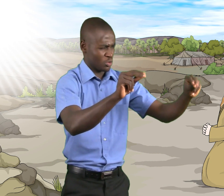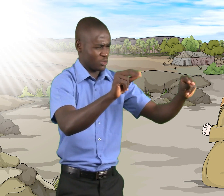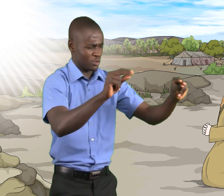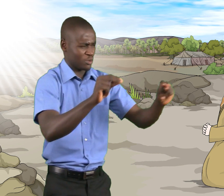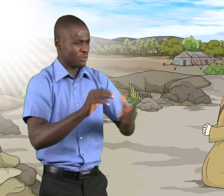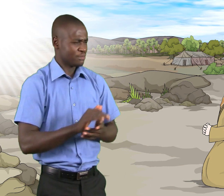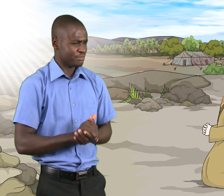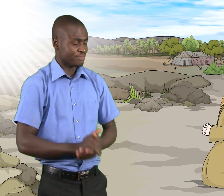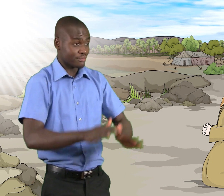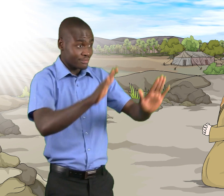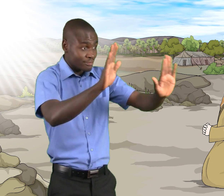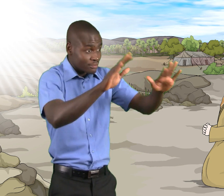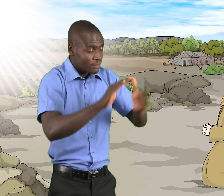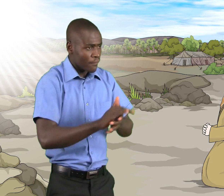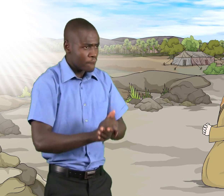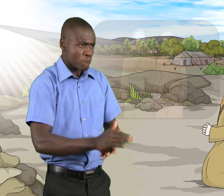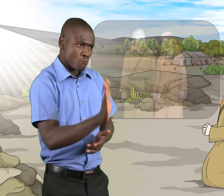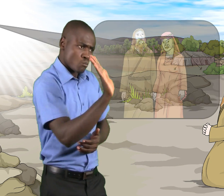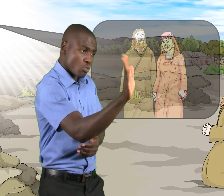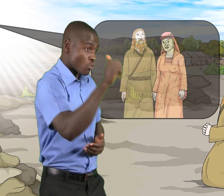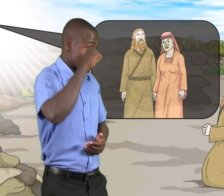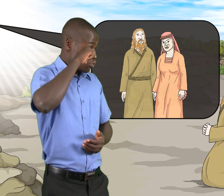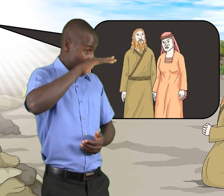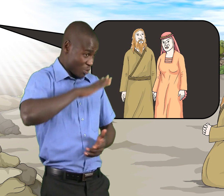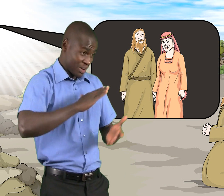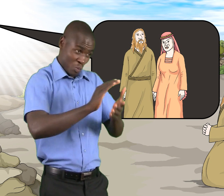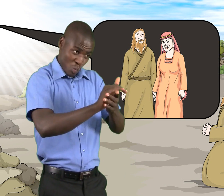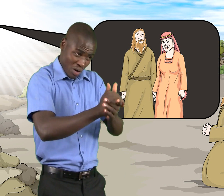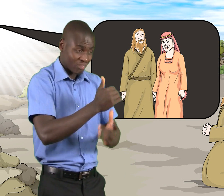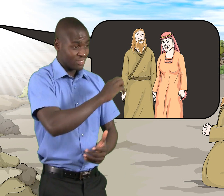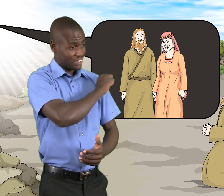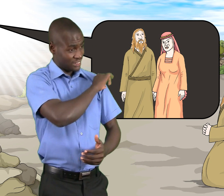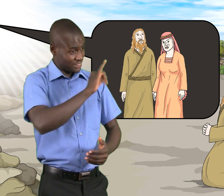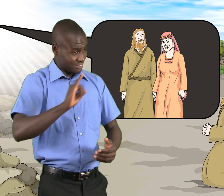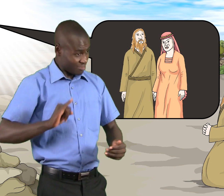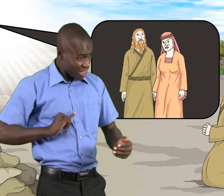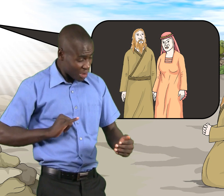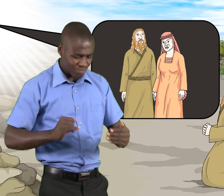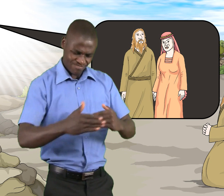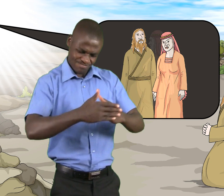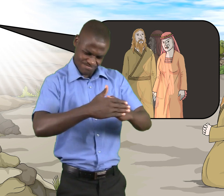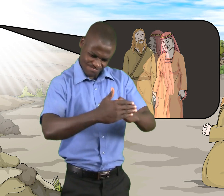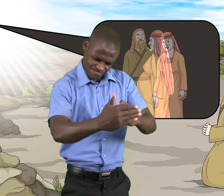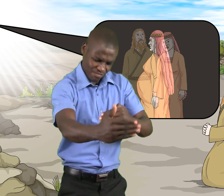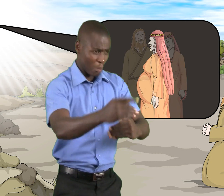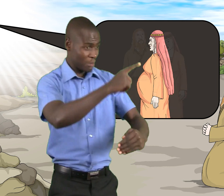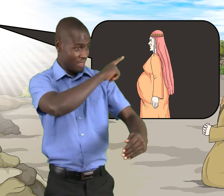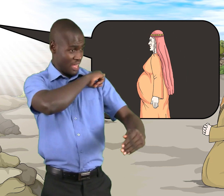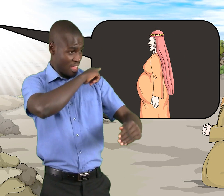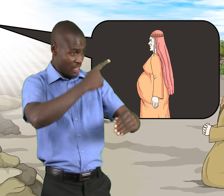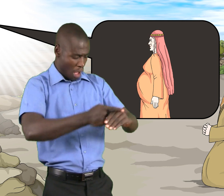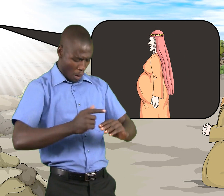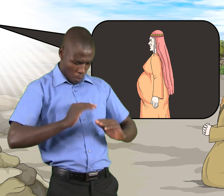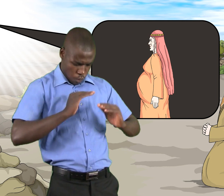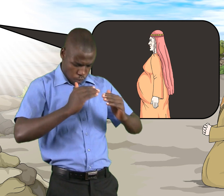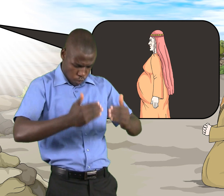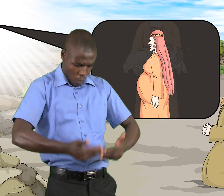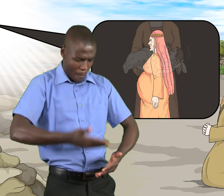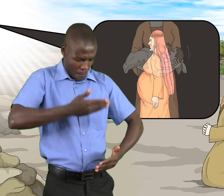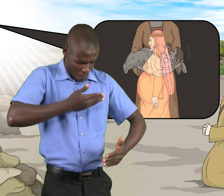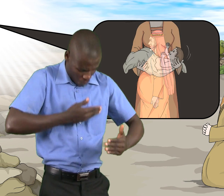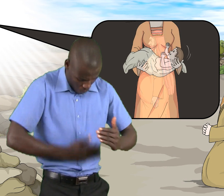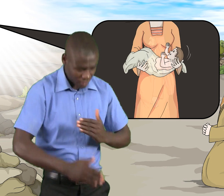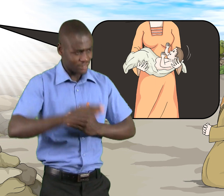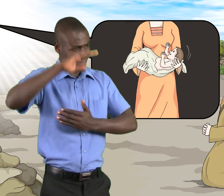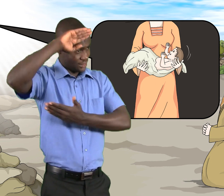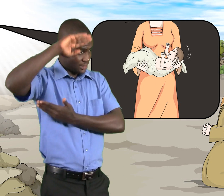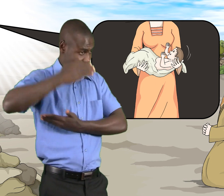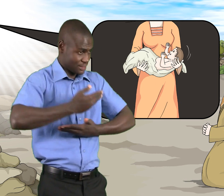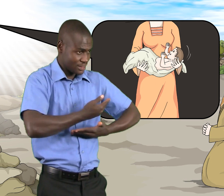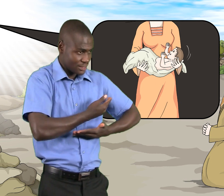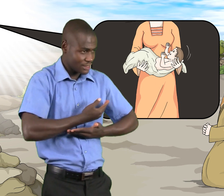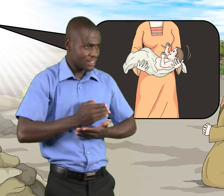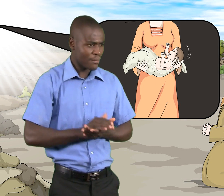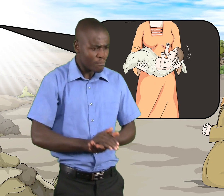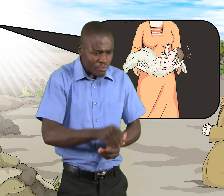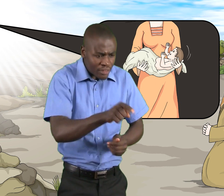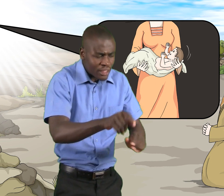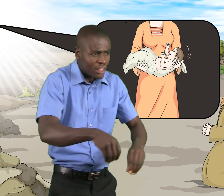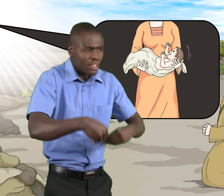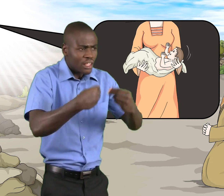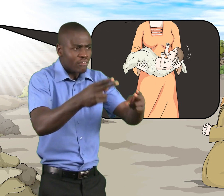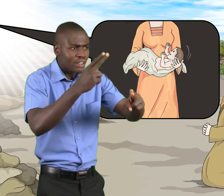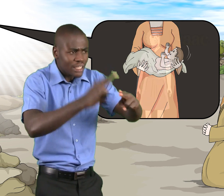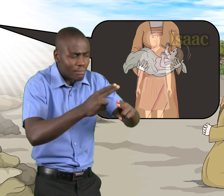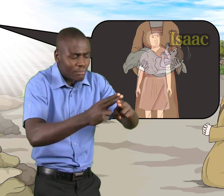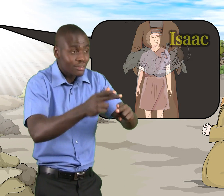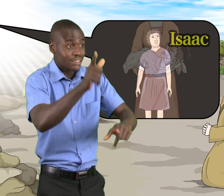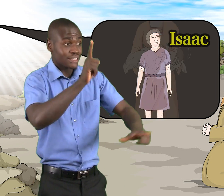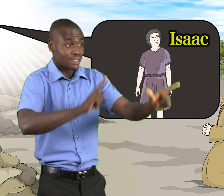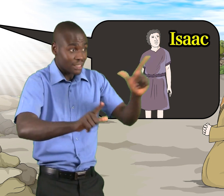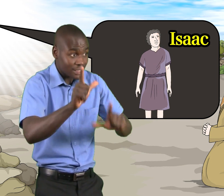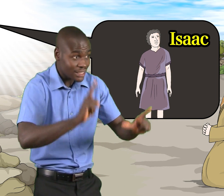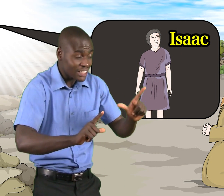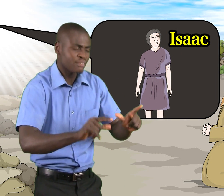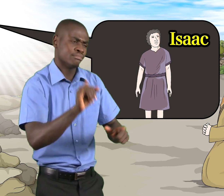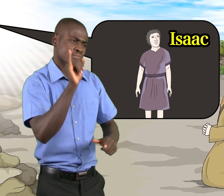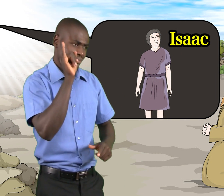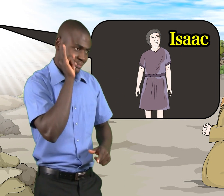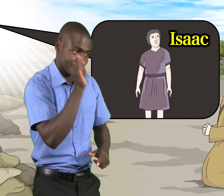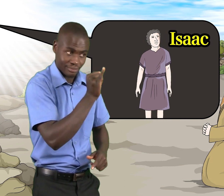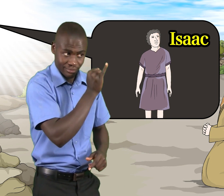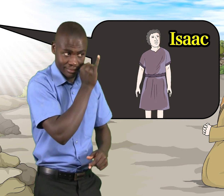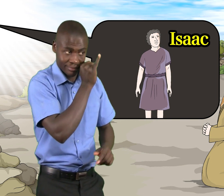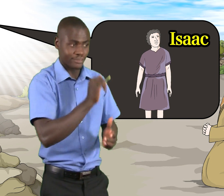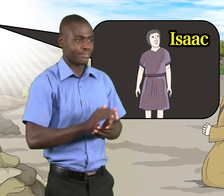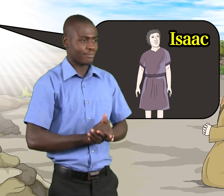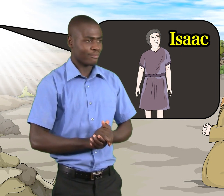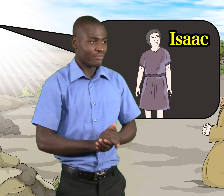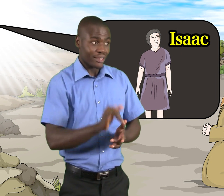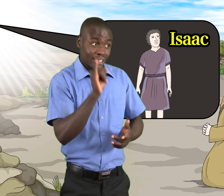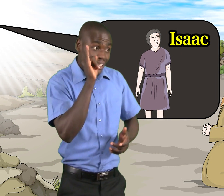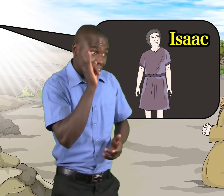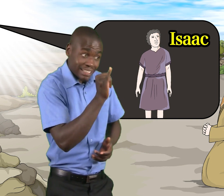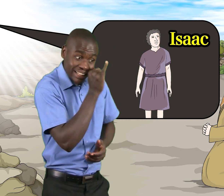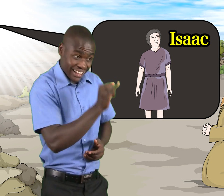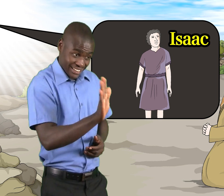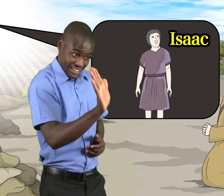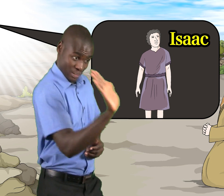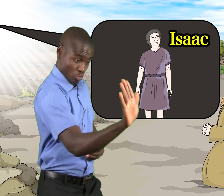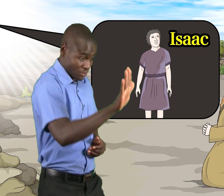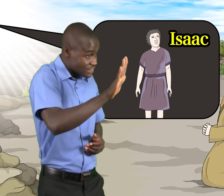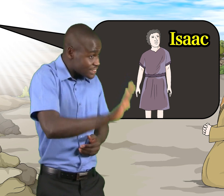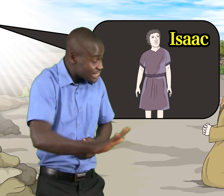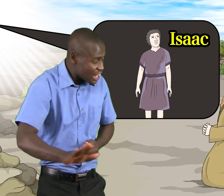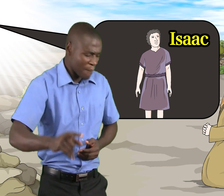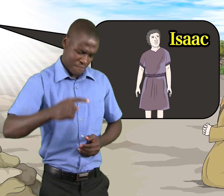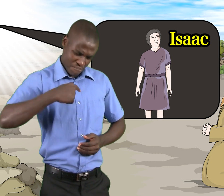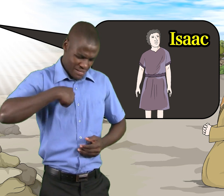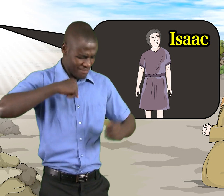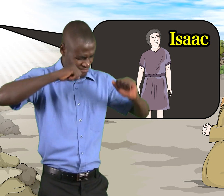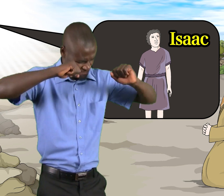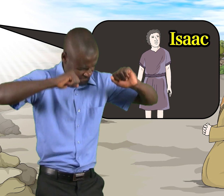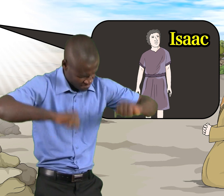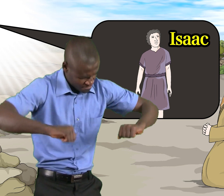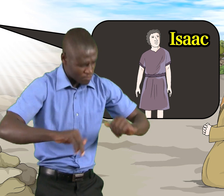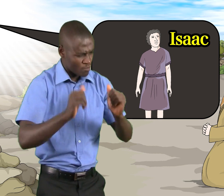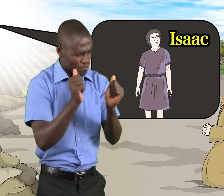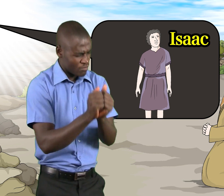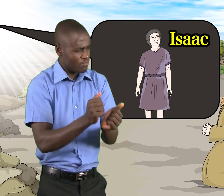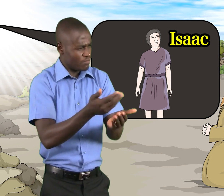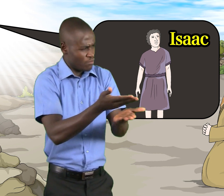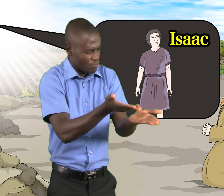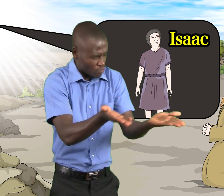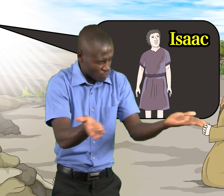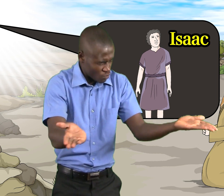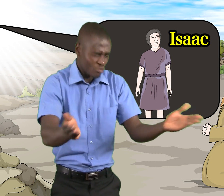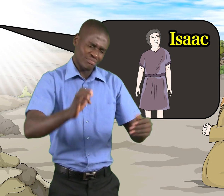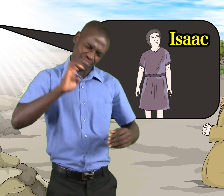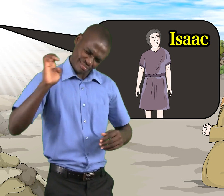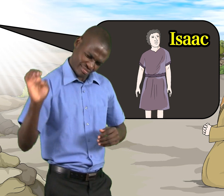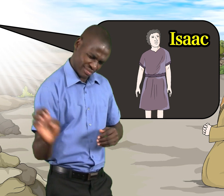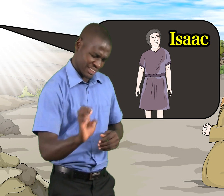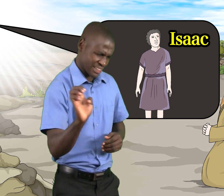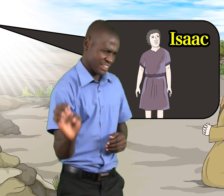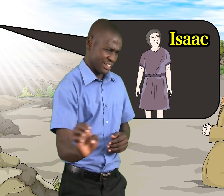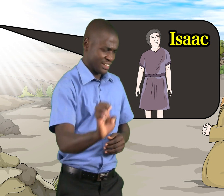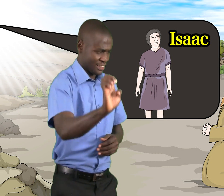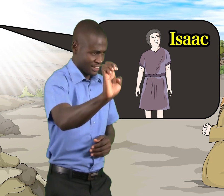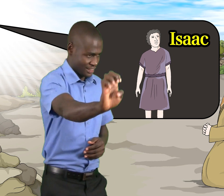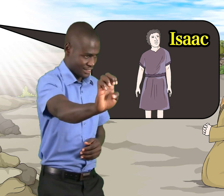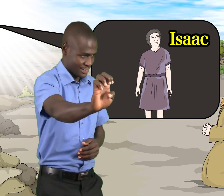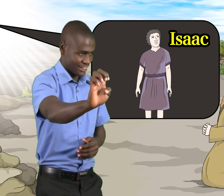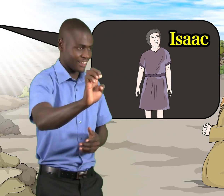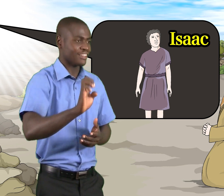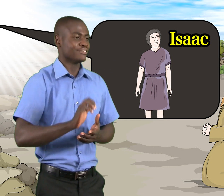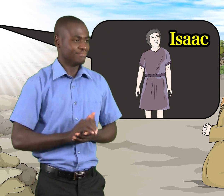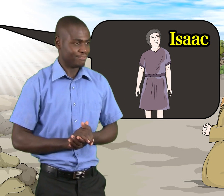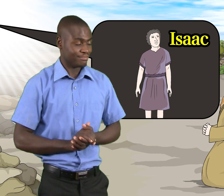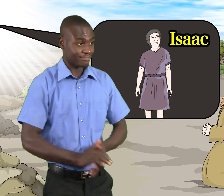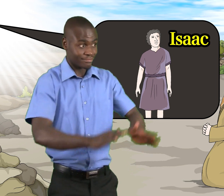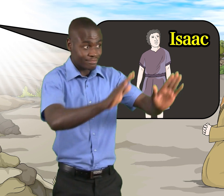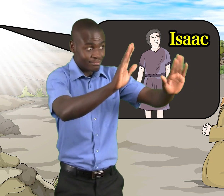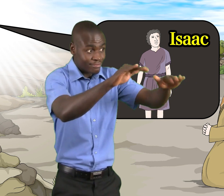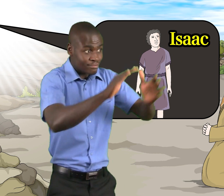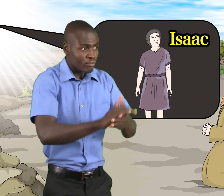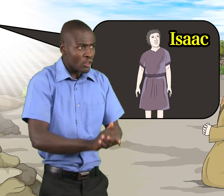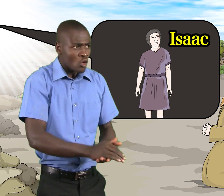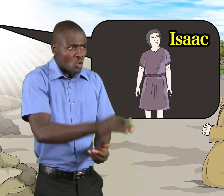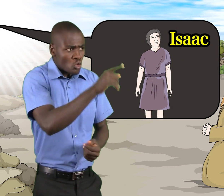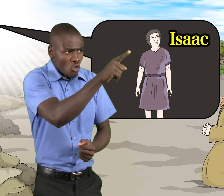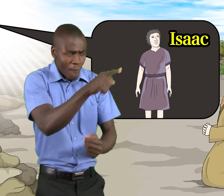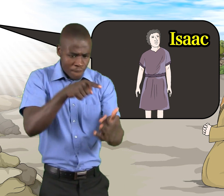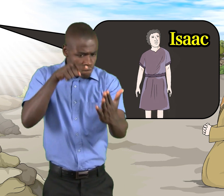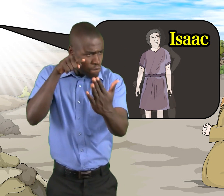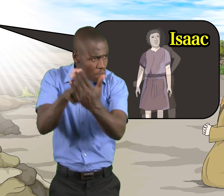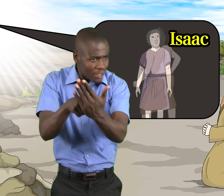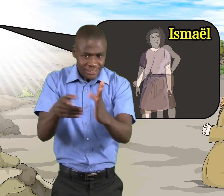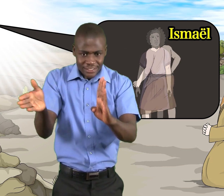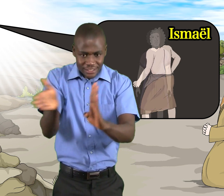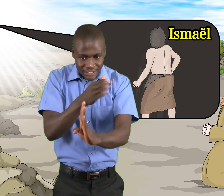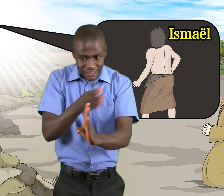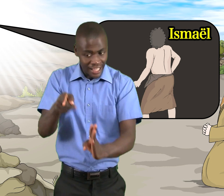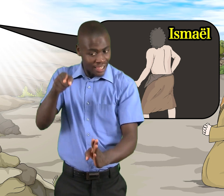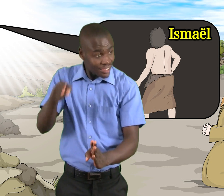But God replied, “Your wife Sarah will indeed bear you a son, and you are to name him Isaac. I will establish My covenant with him as an everlasting covenant for his descendants after him.